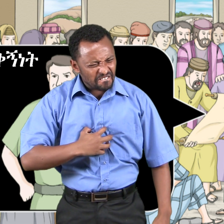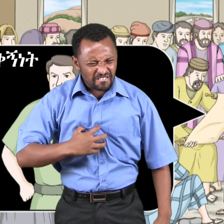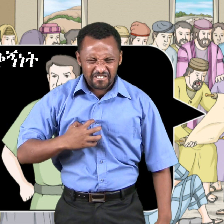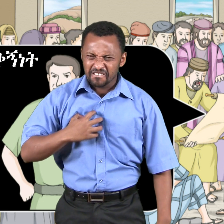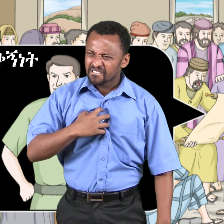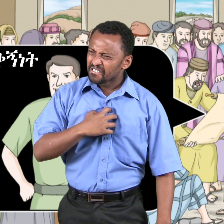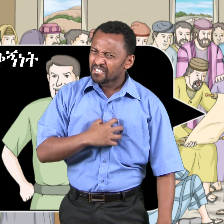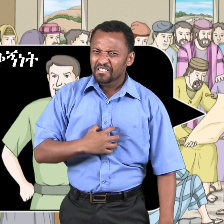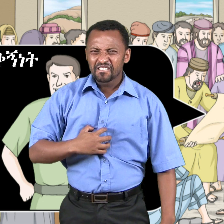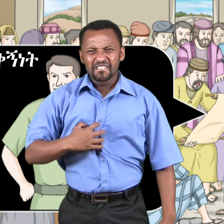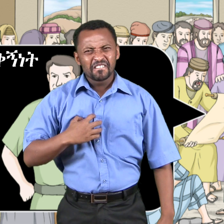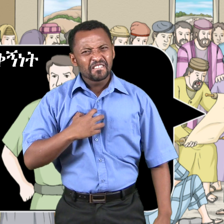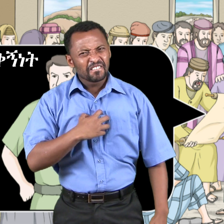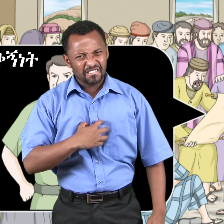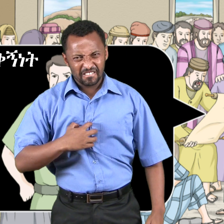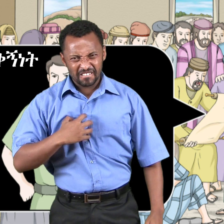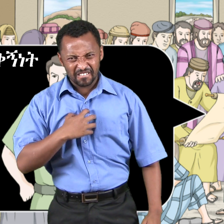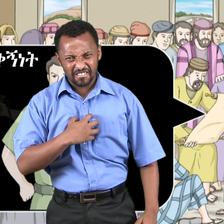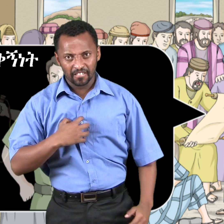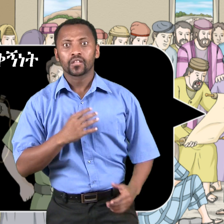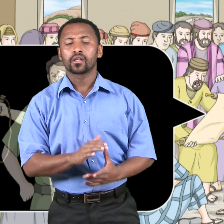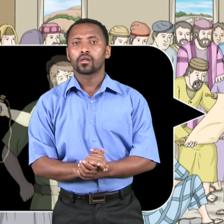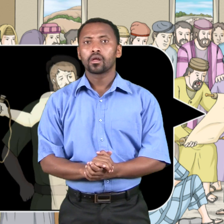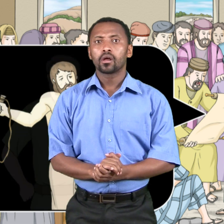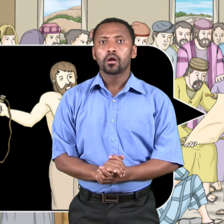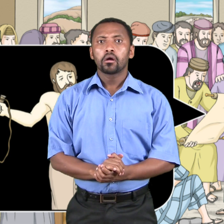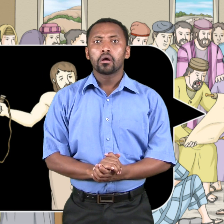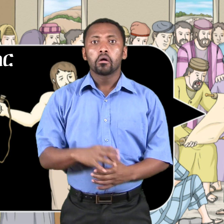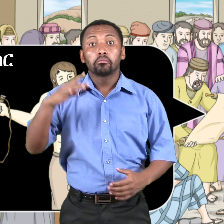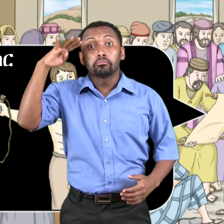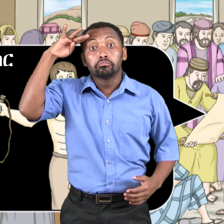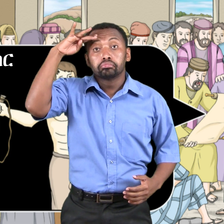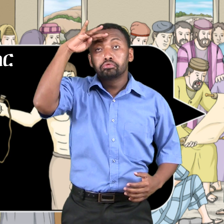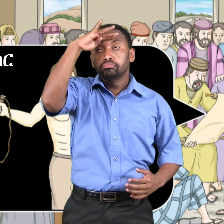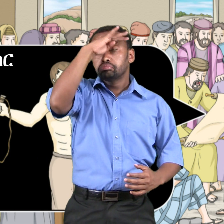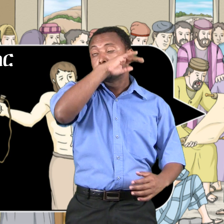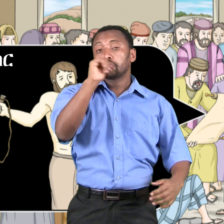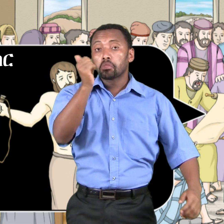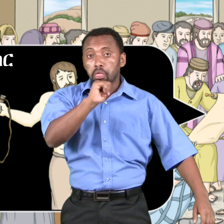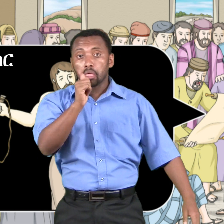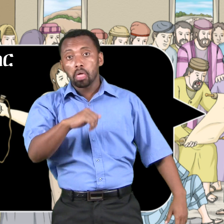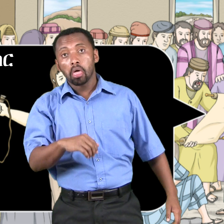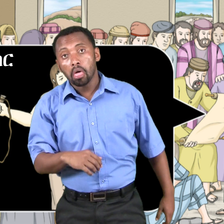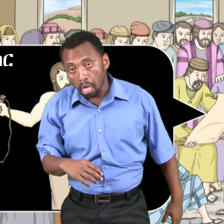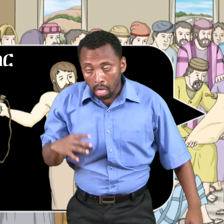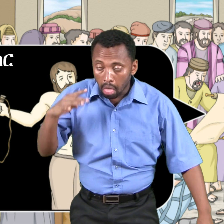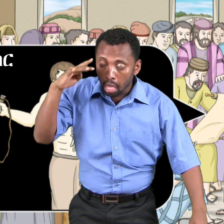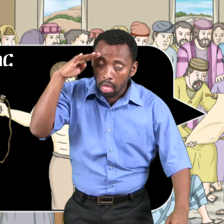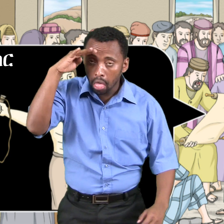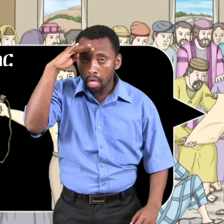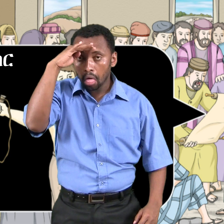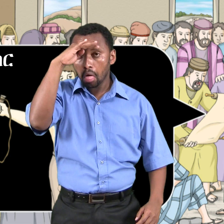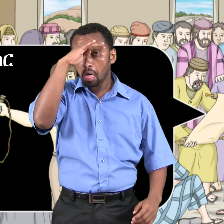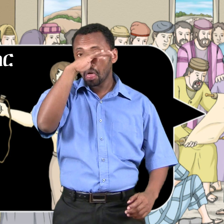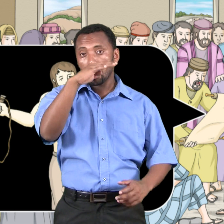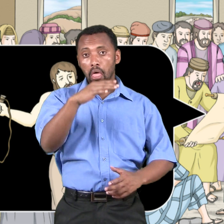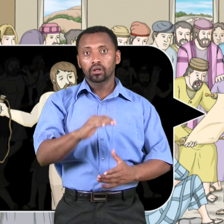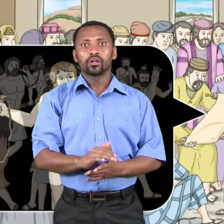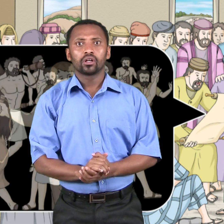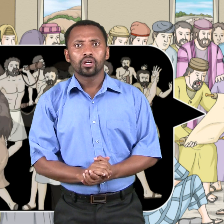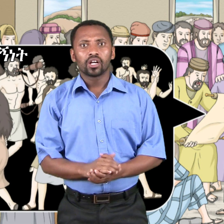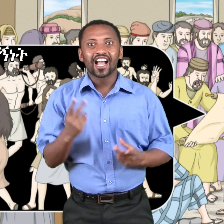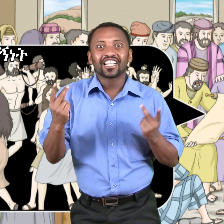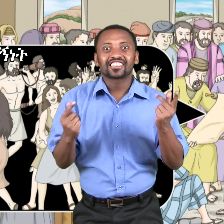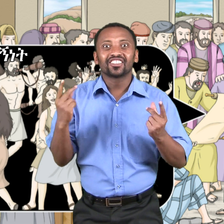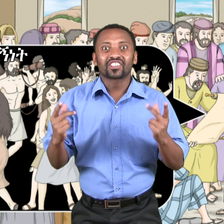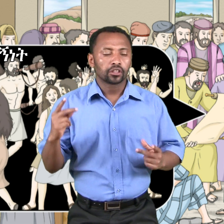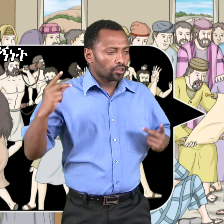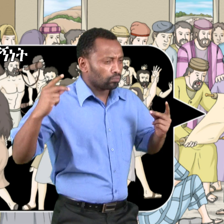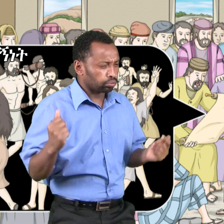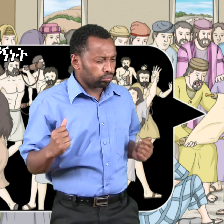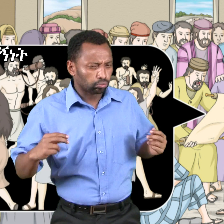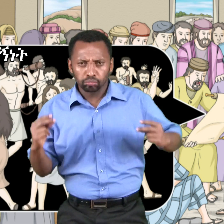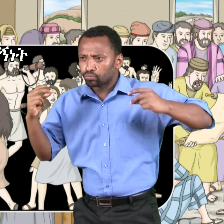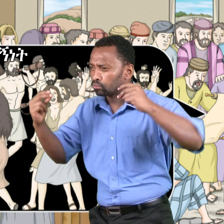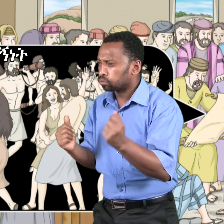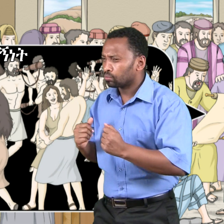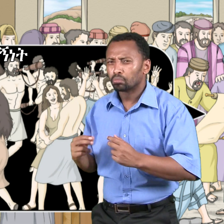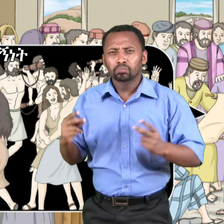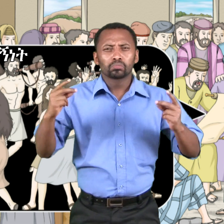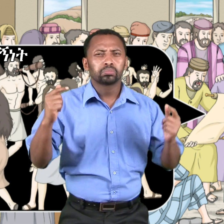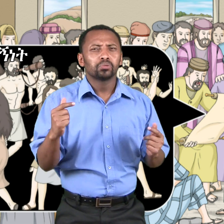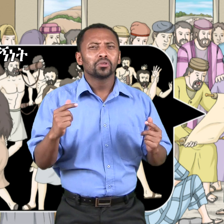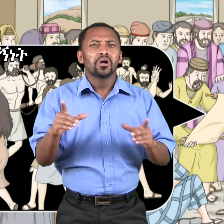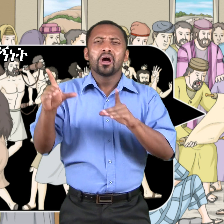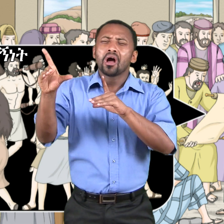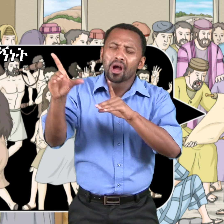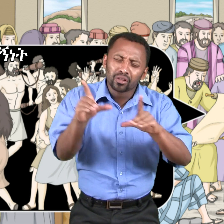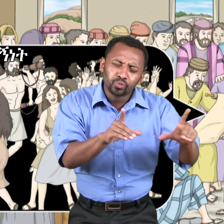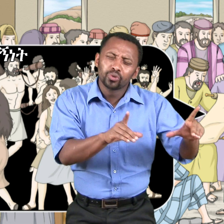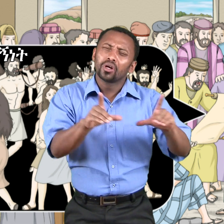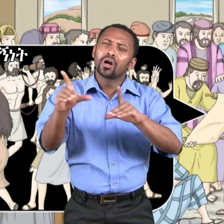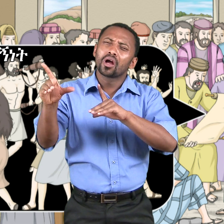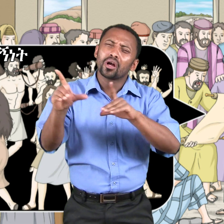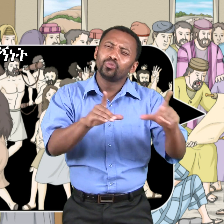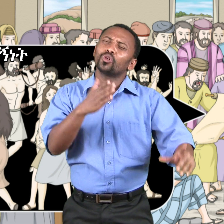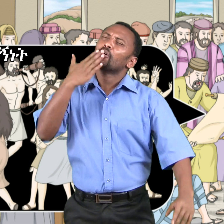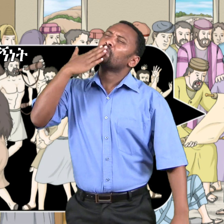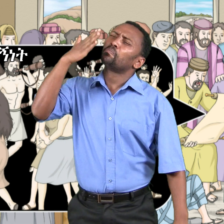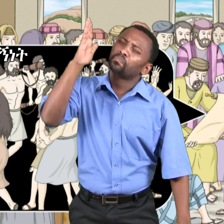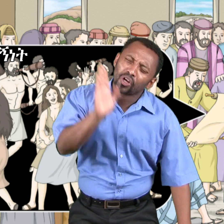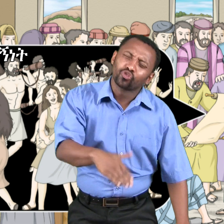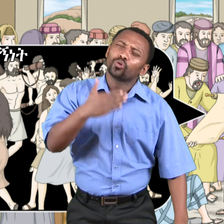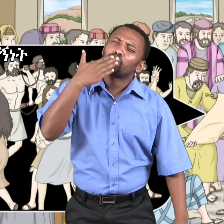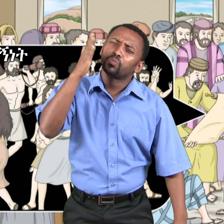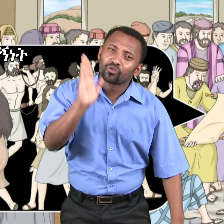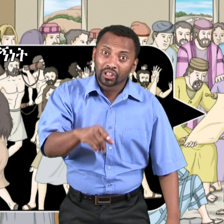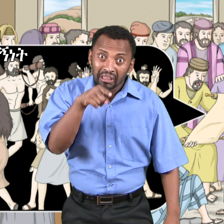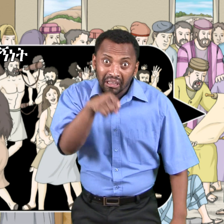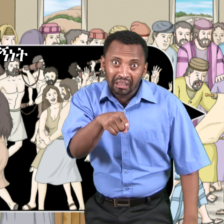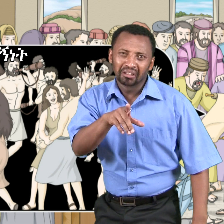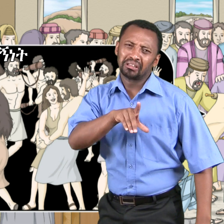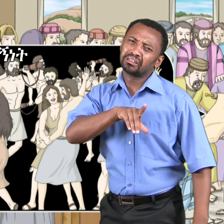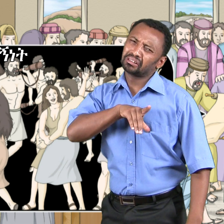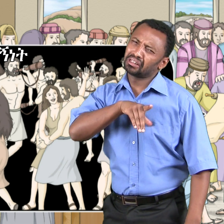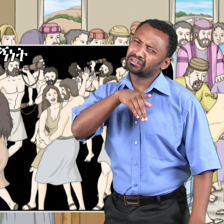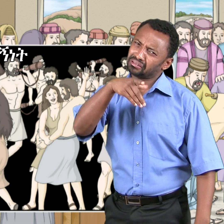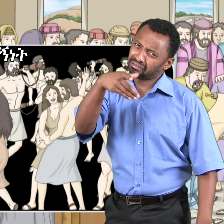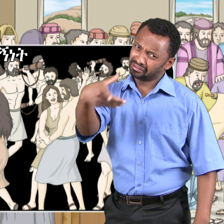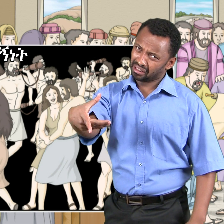drunkenness, orgies, and the like.